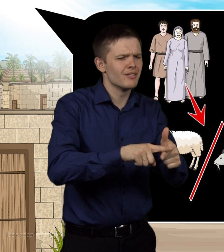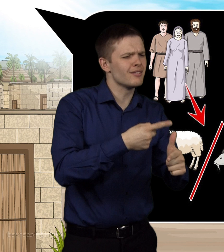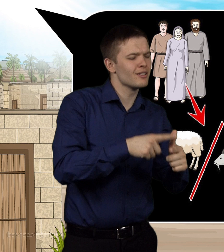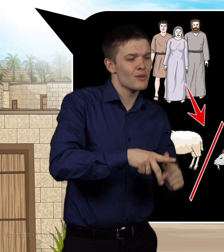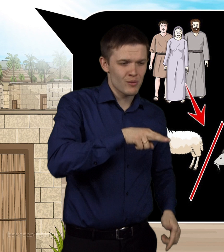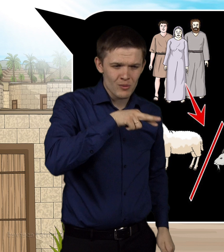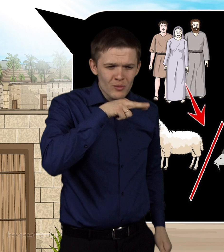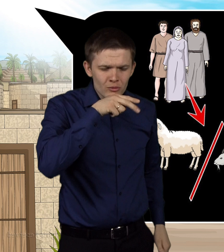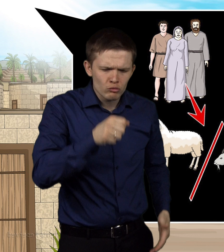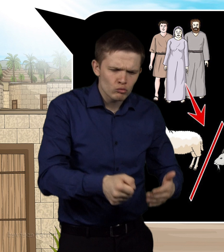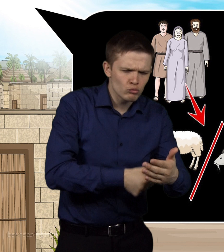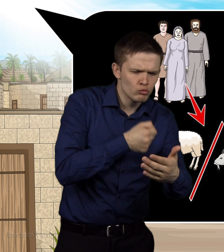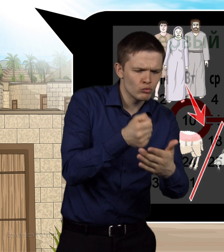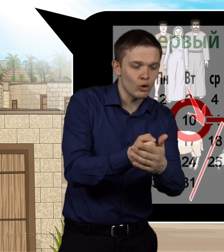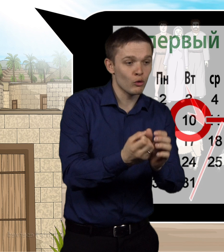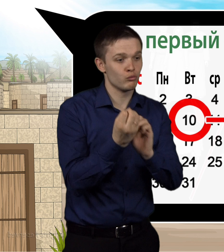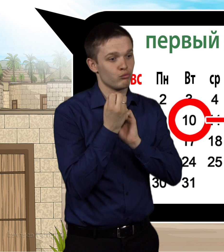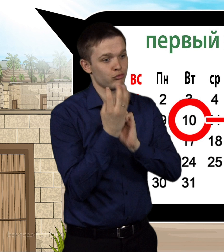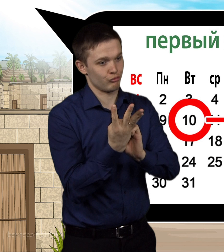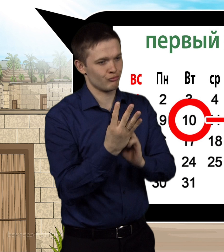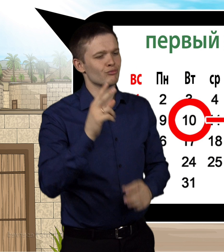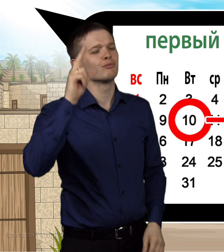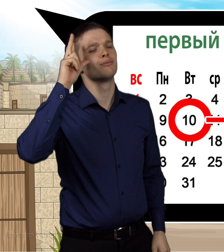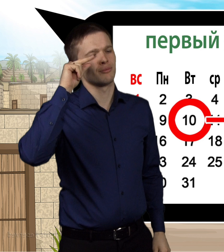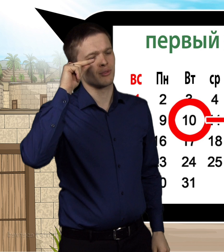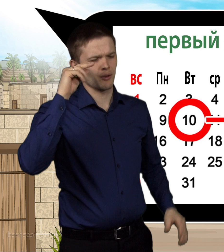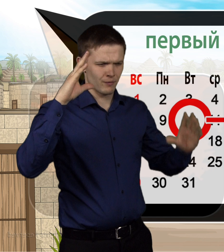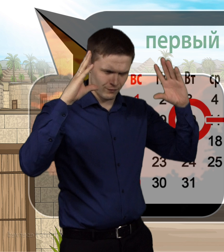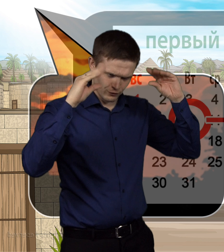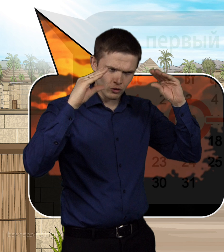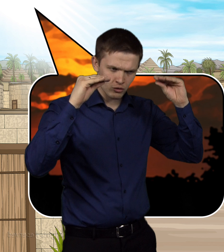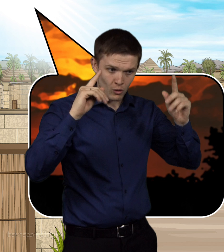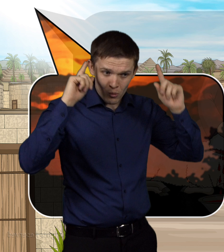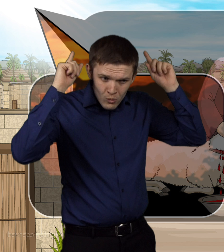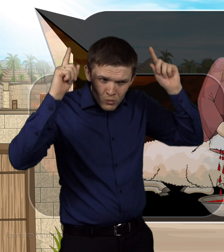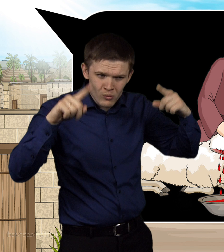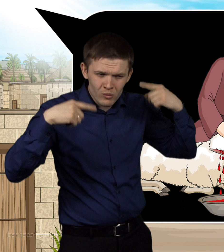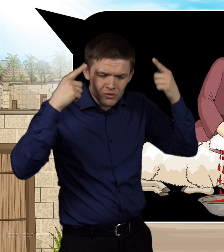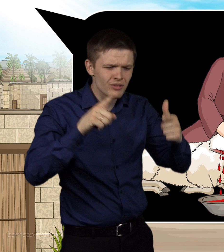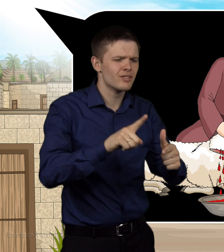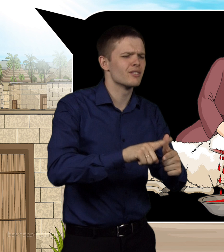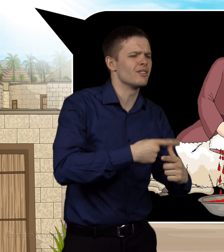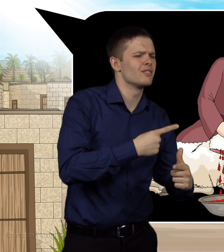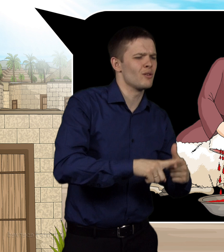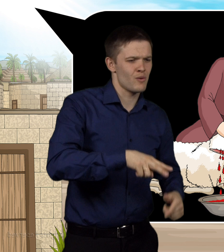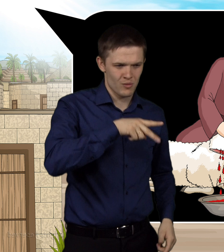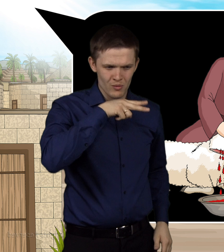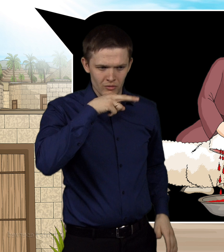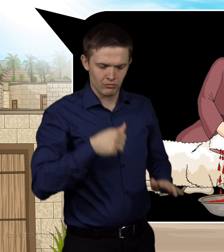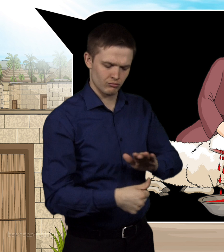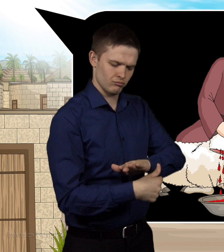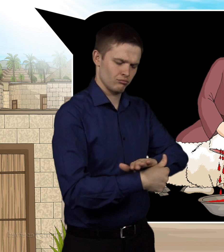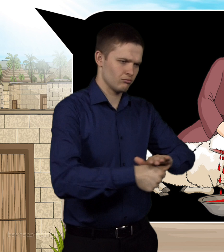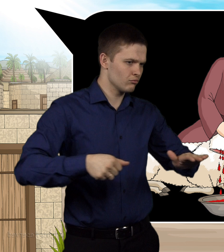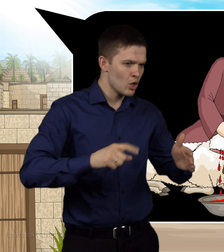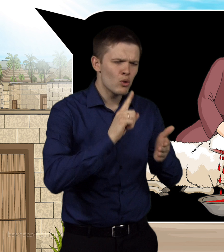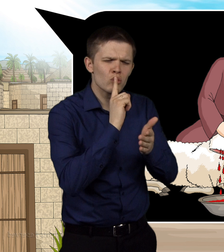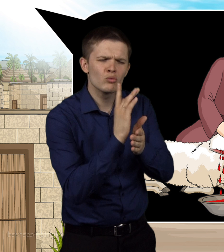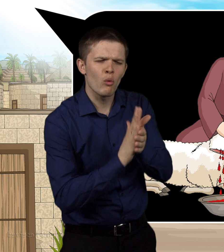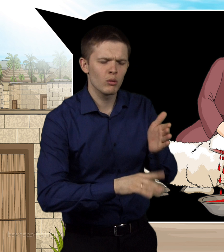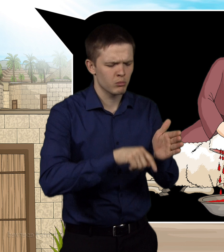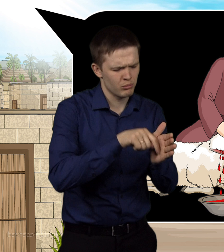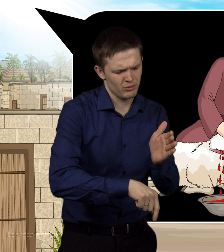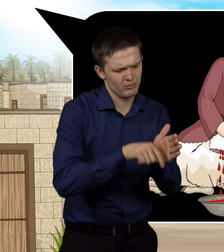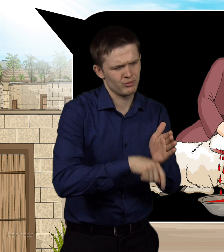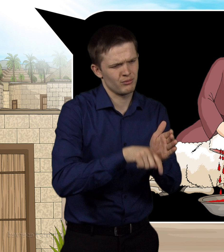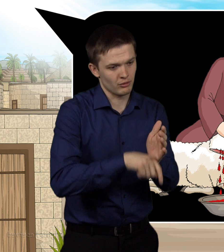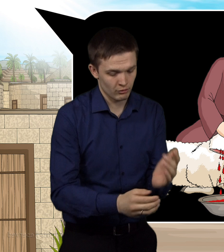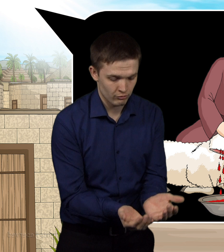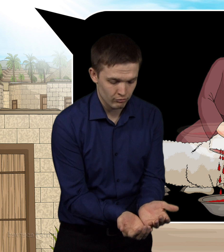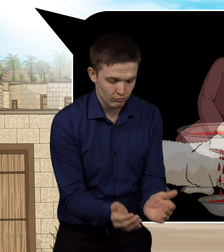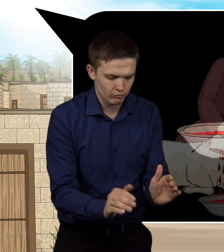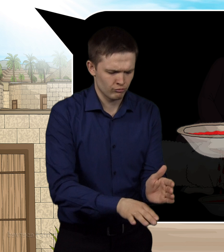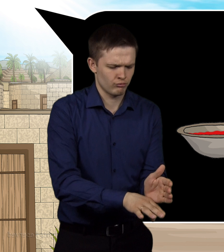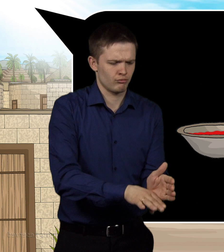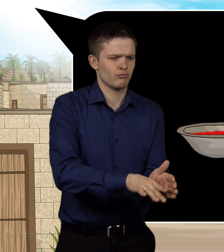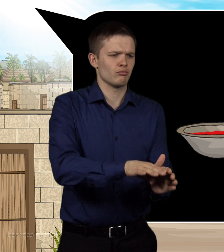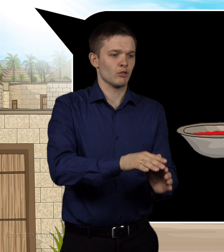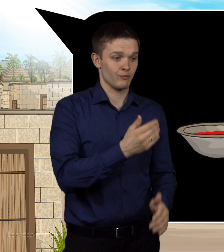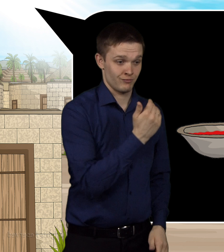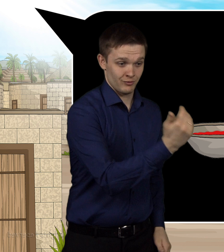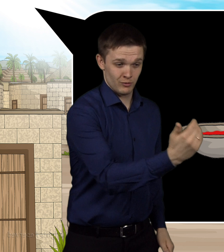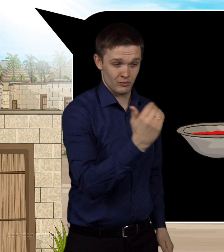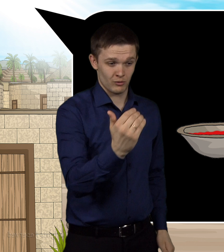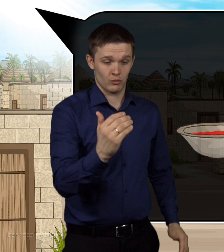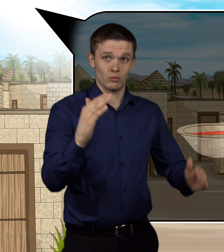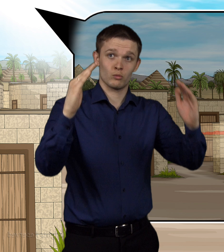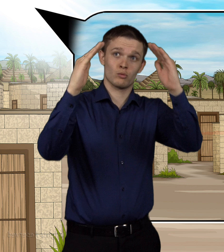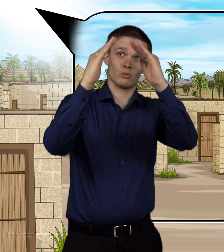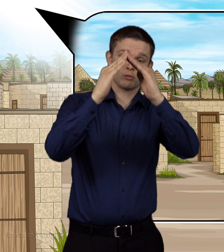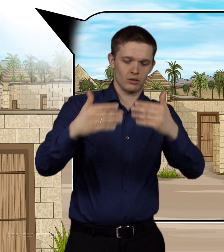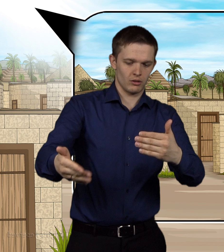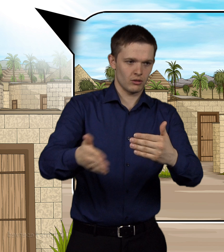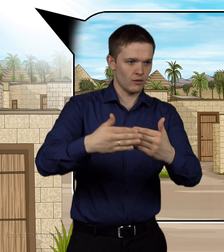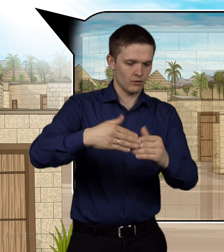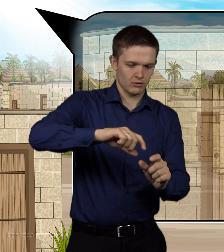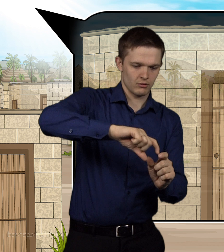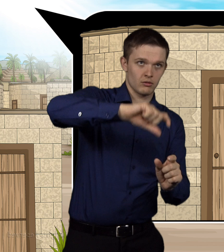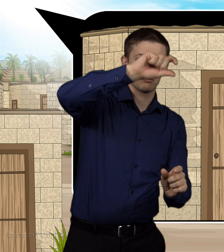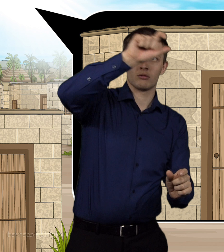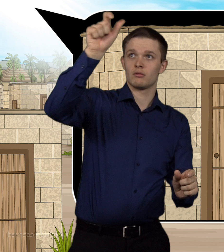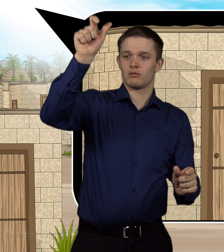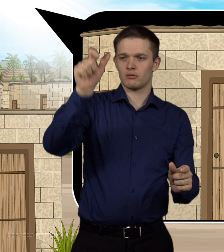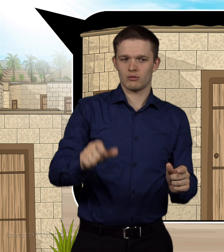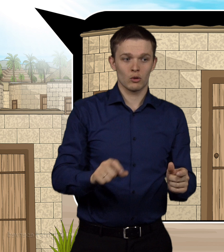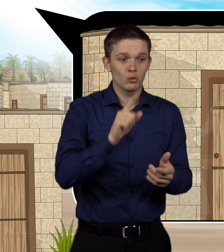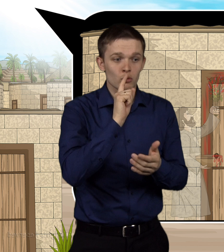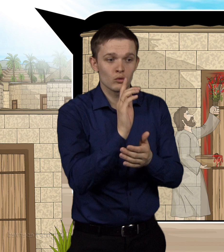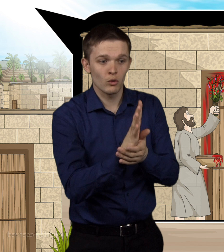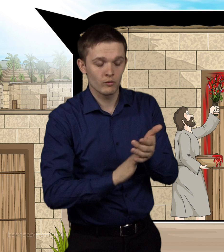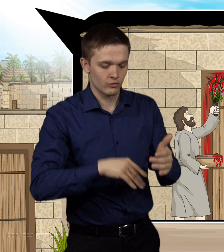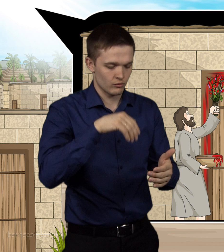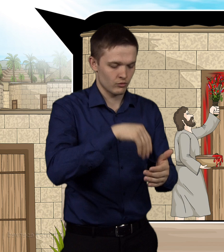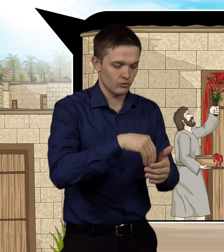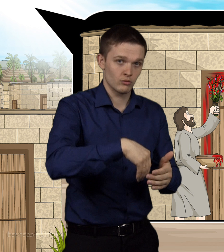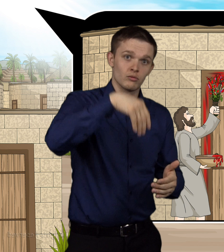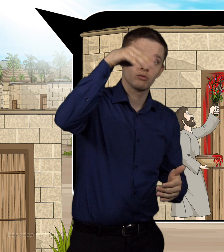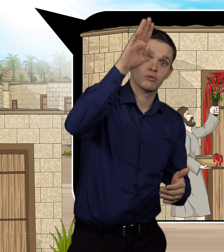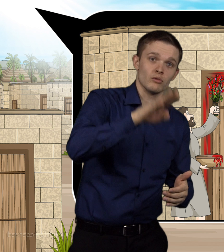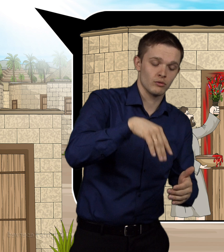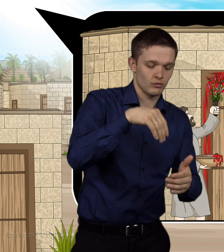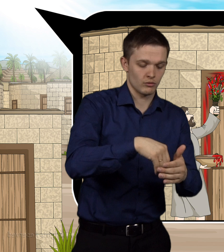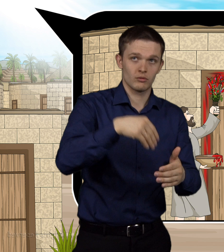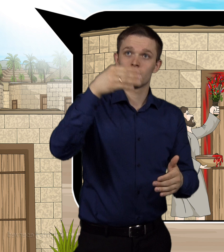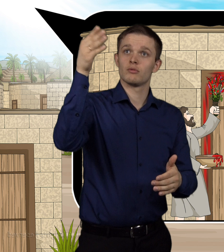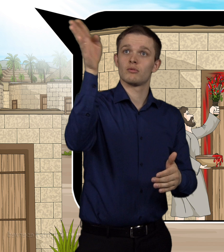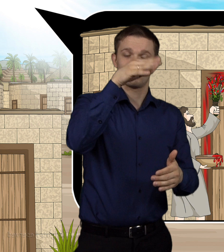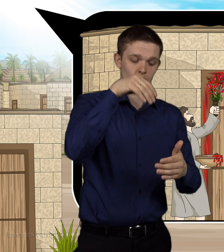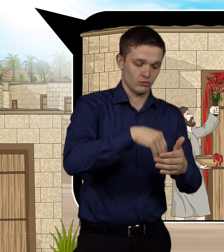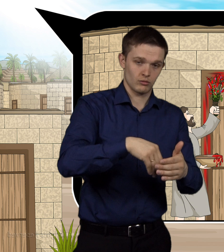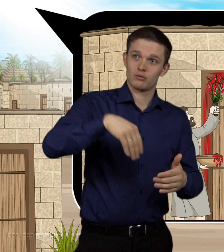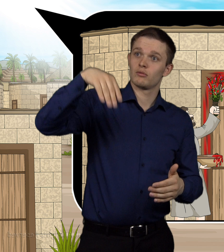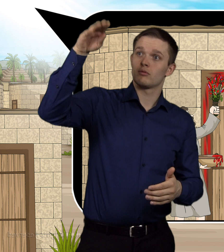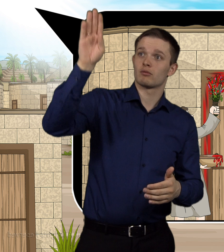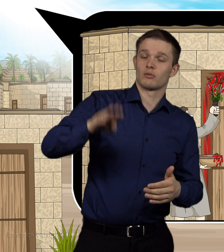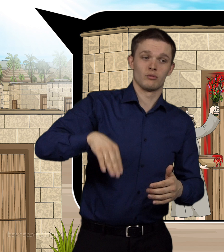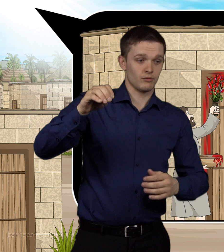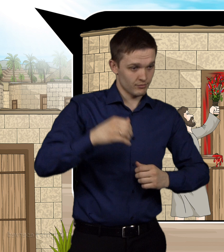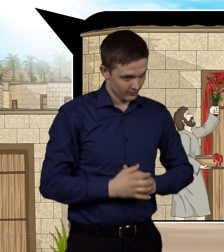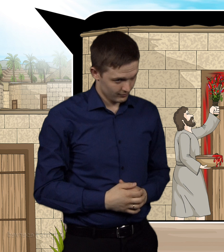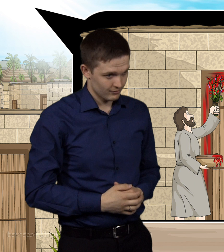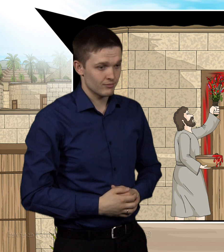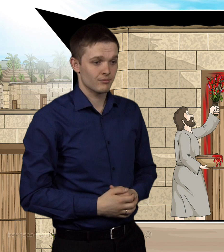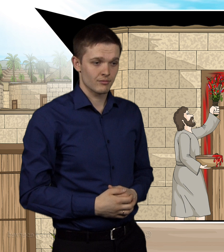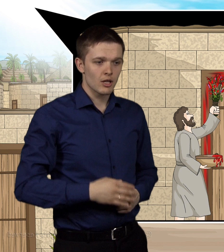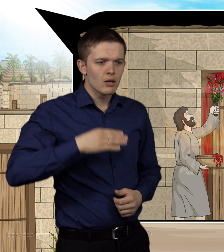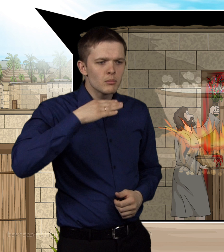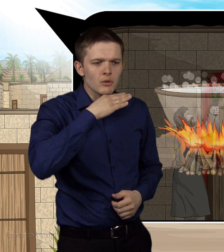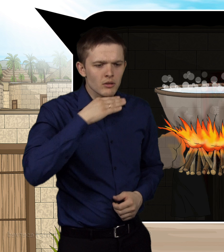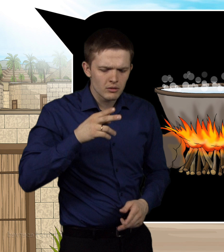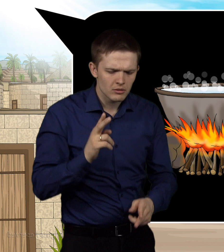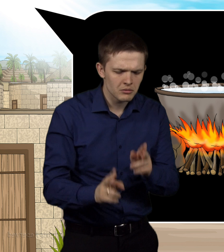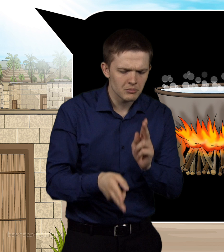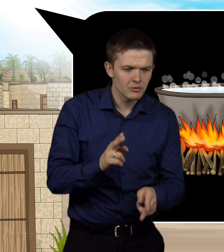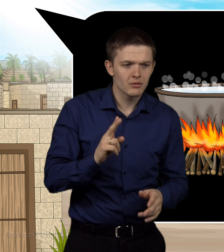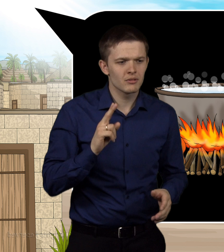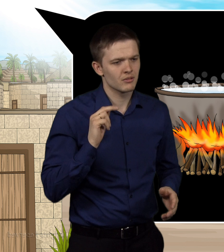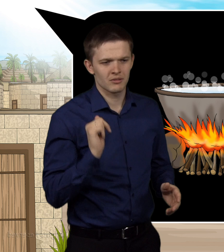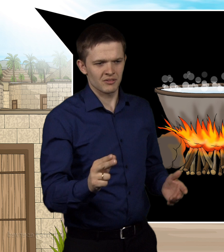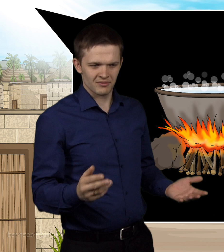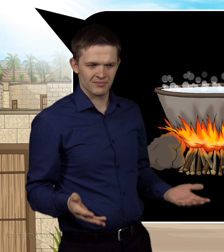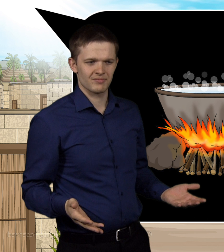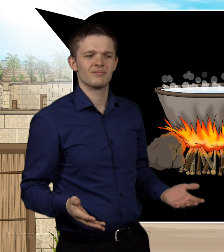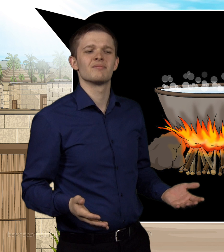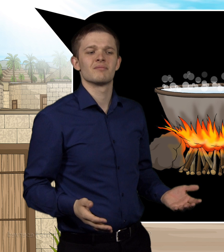You must keep it until the fourteenth day of the month, when the whole assembly of the congregation of Israel will slaughter the animals at twilight. They are to take some of the blood and put it on the sides and tops of the doorframes of the houses where they eat the lambs. They are to eat the meat that night, roasted over the fire, along with unleavened bread and bitter herbs.